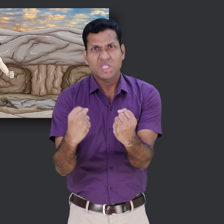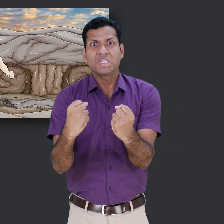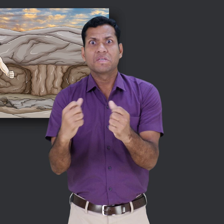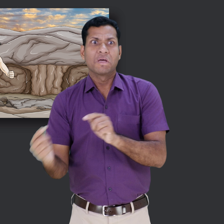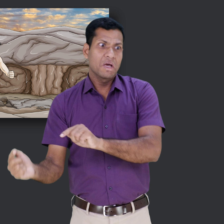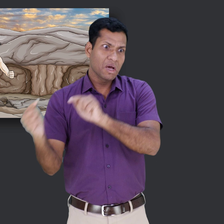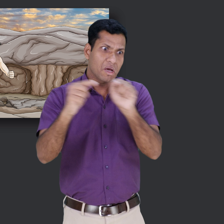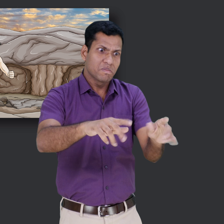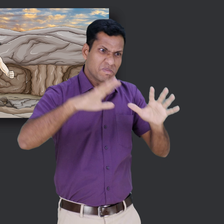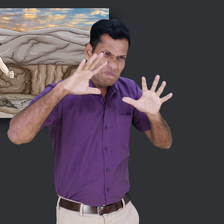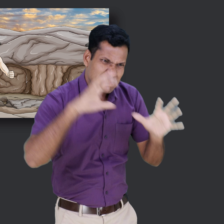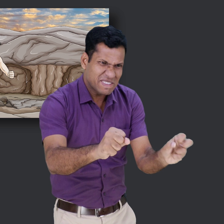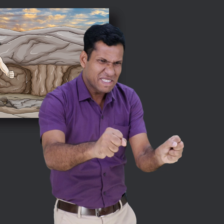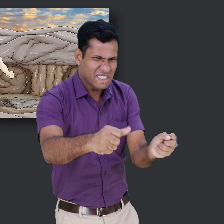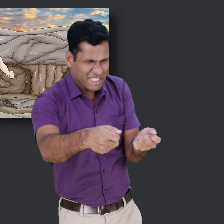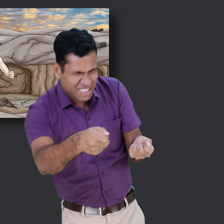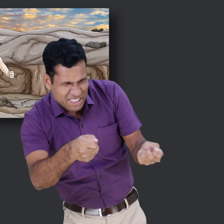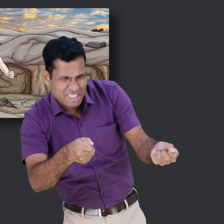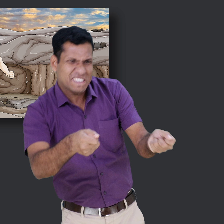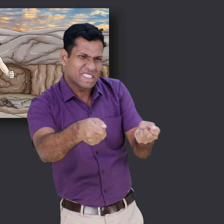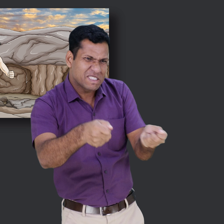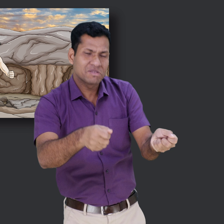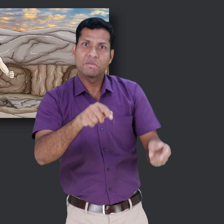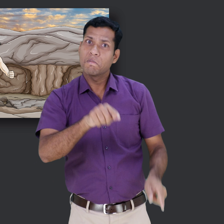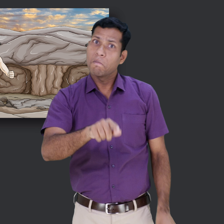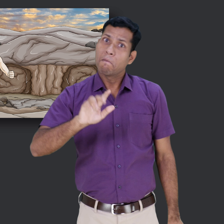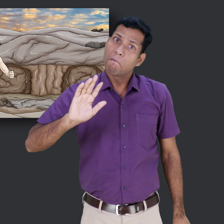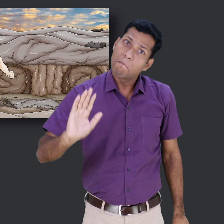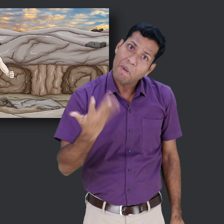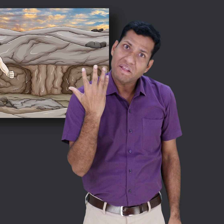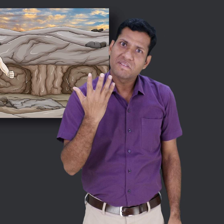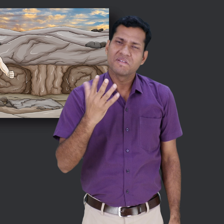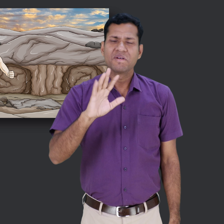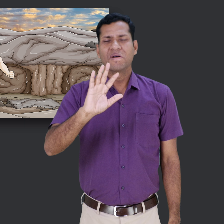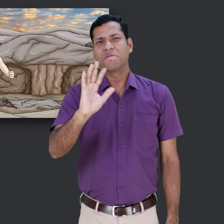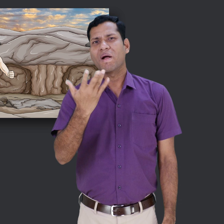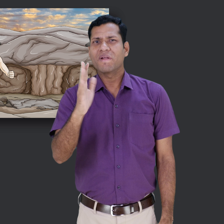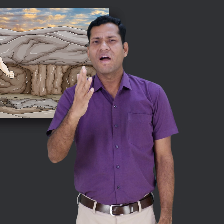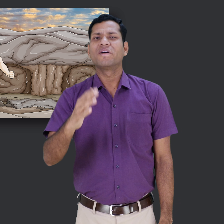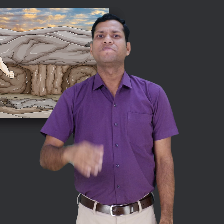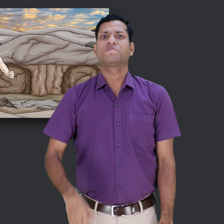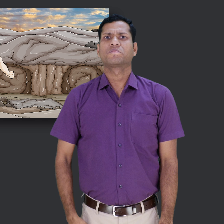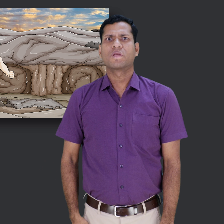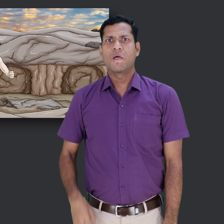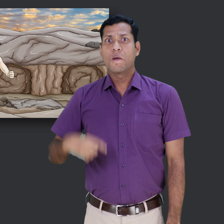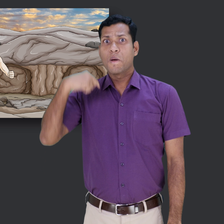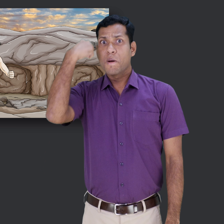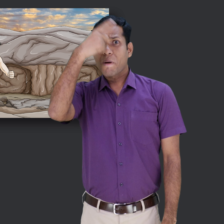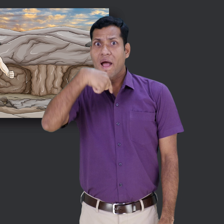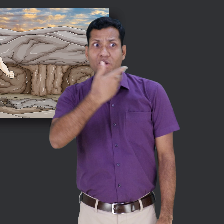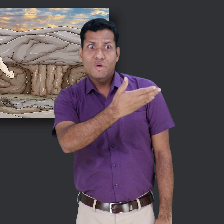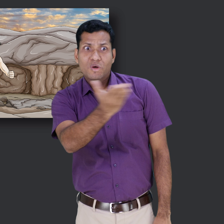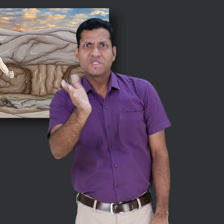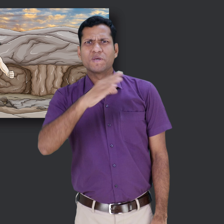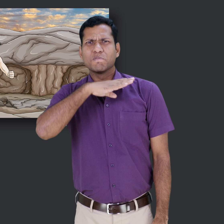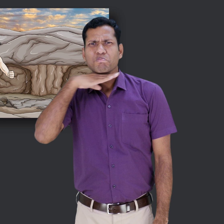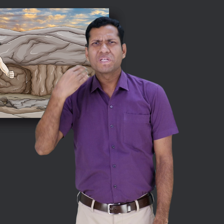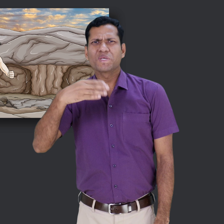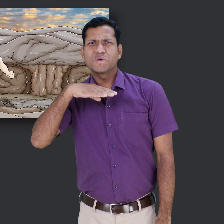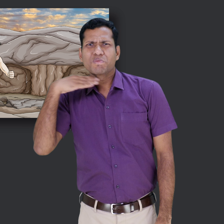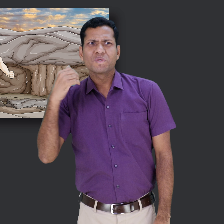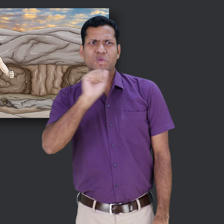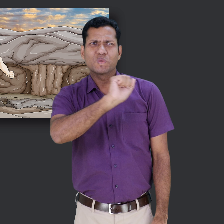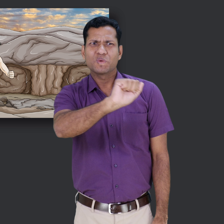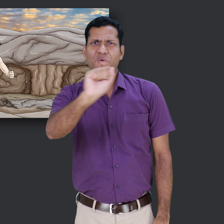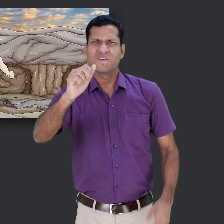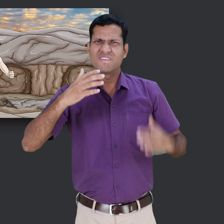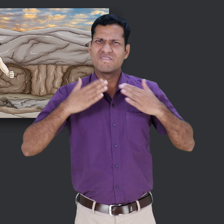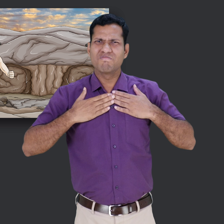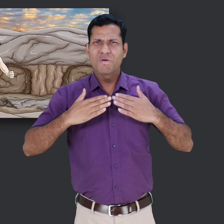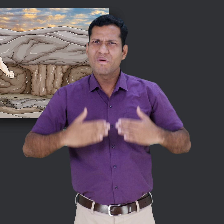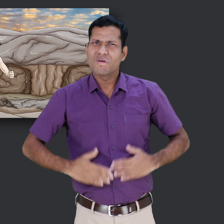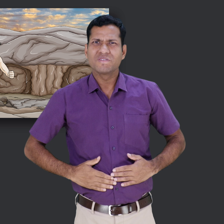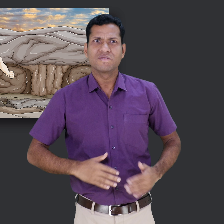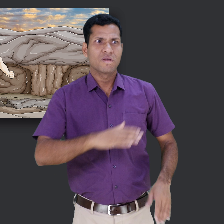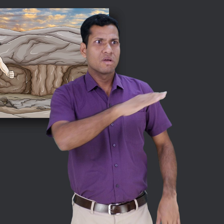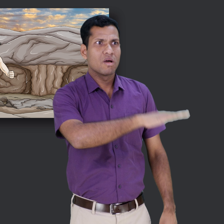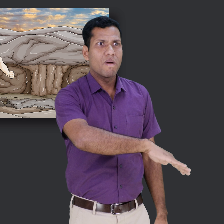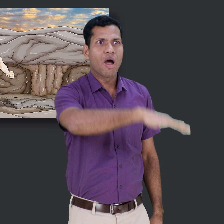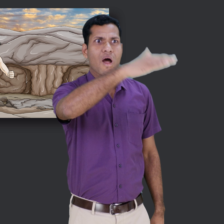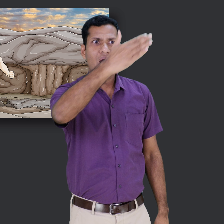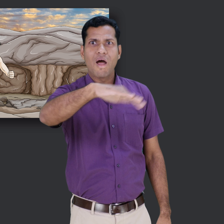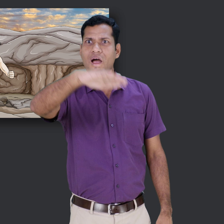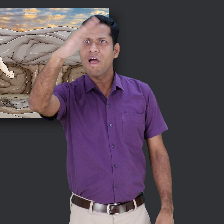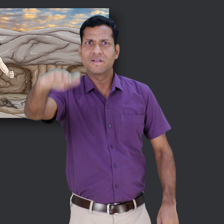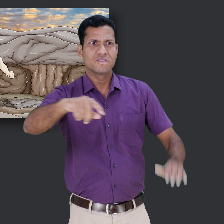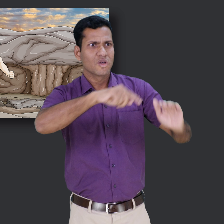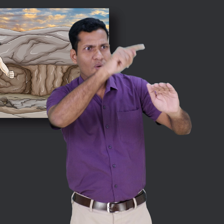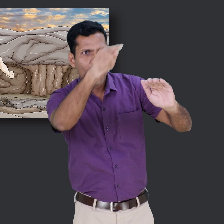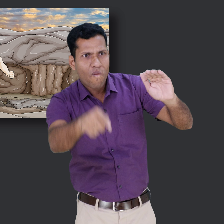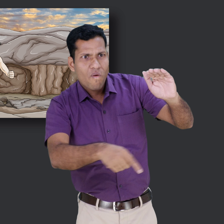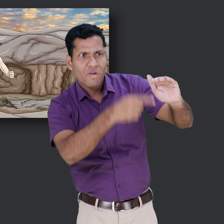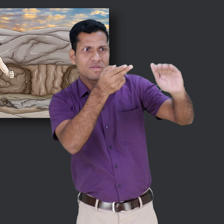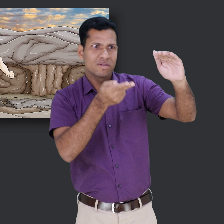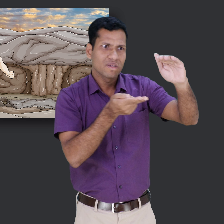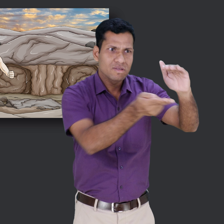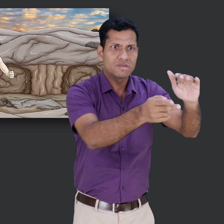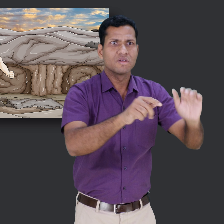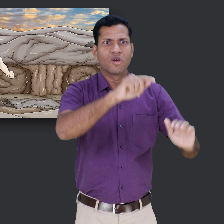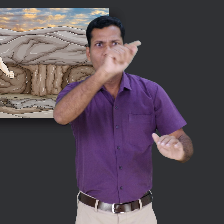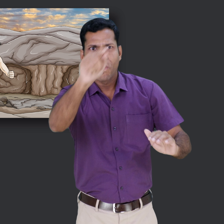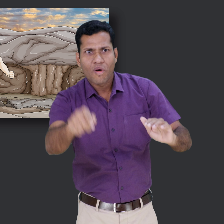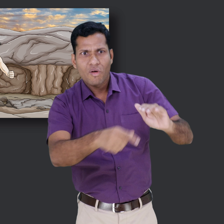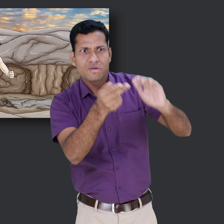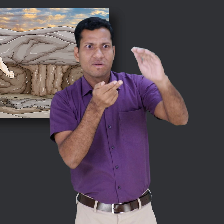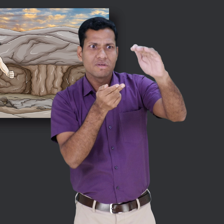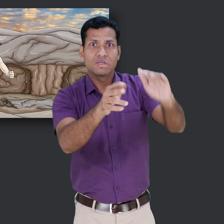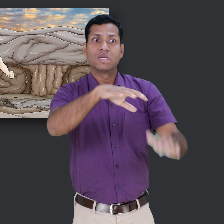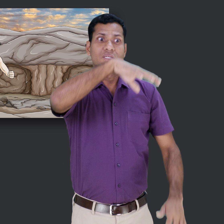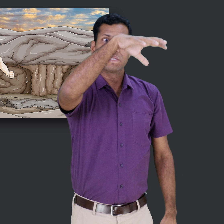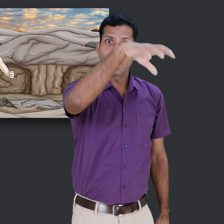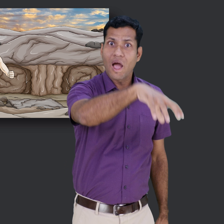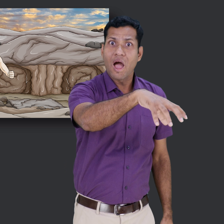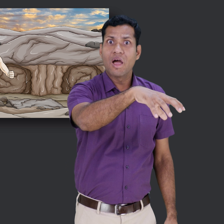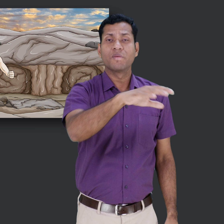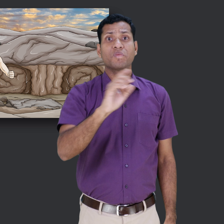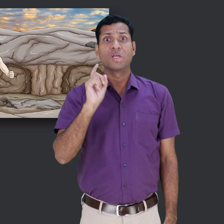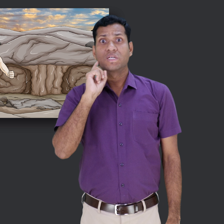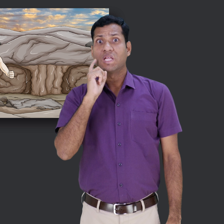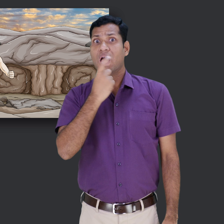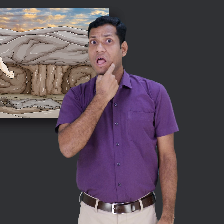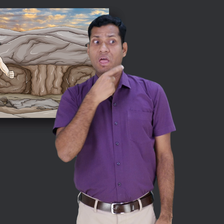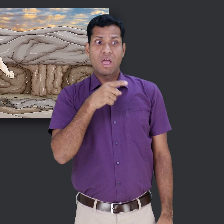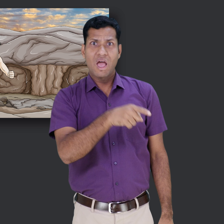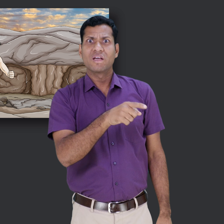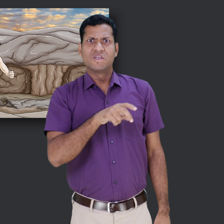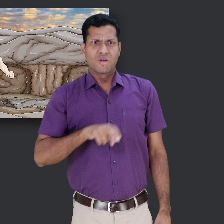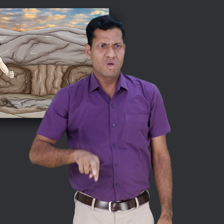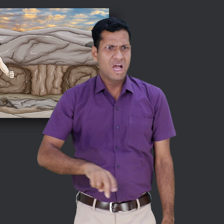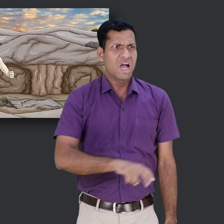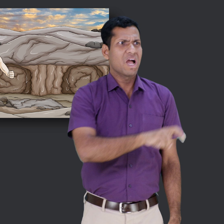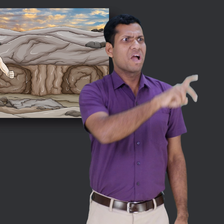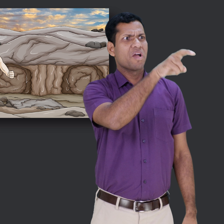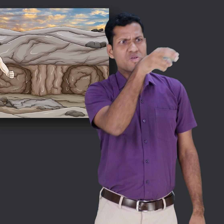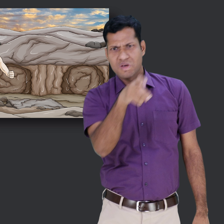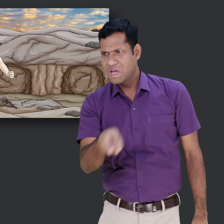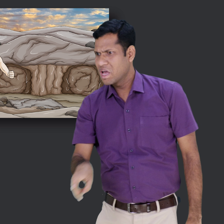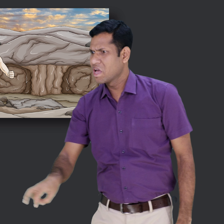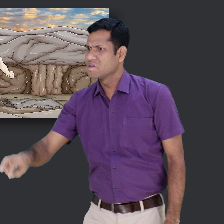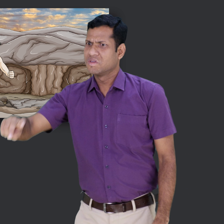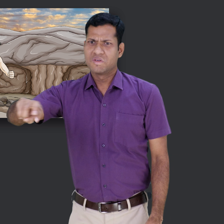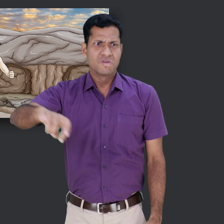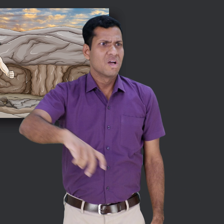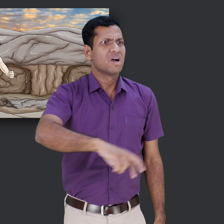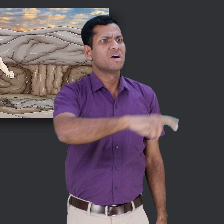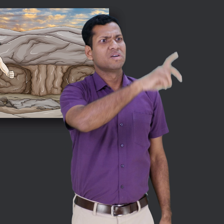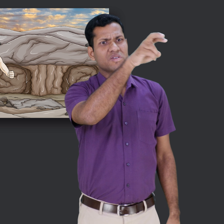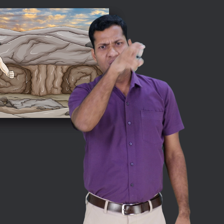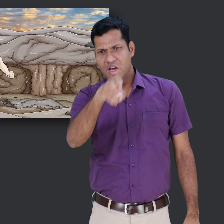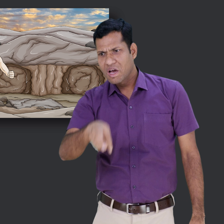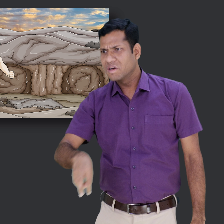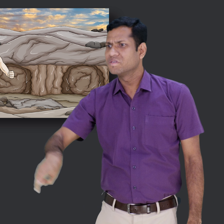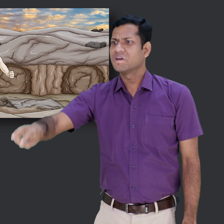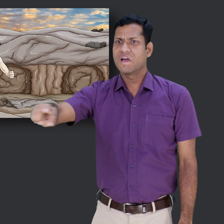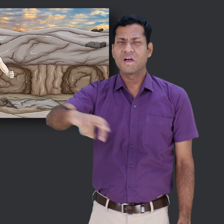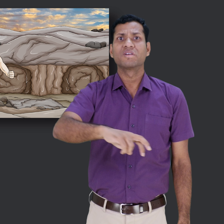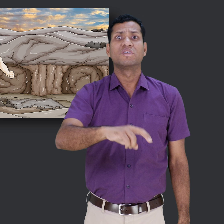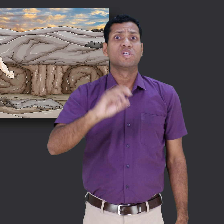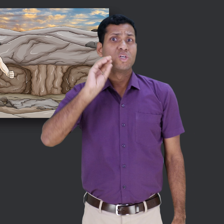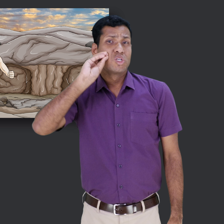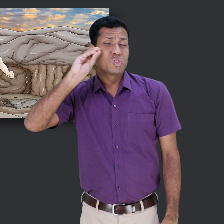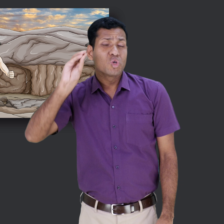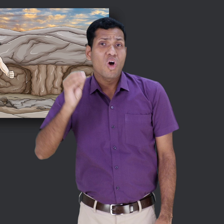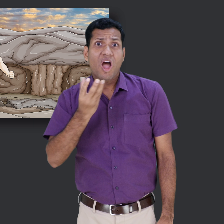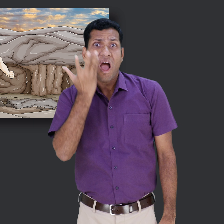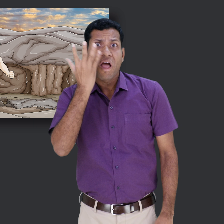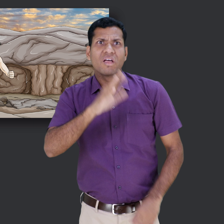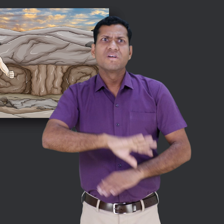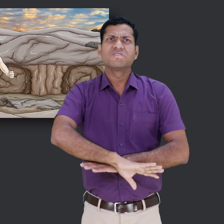Now there was no one with the strength to subdue him.